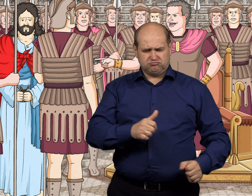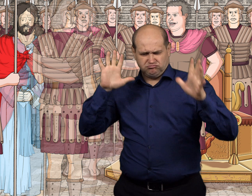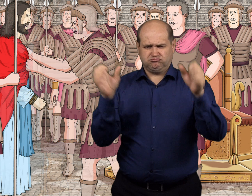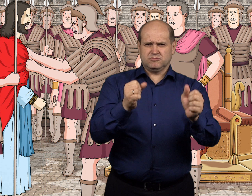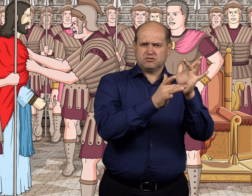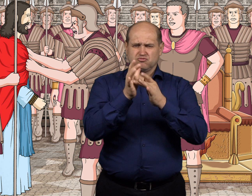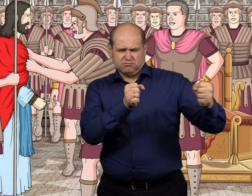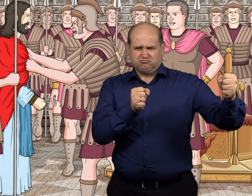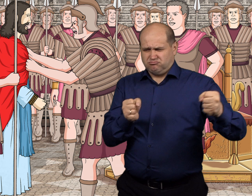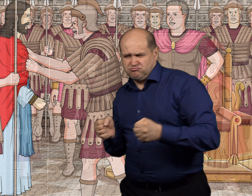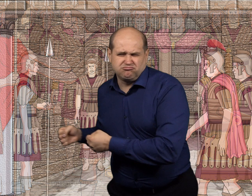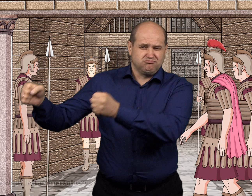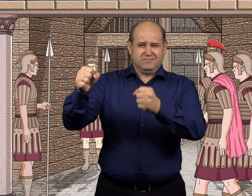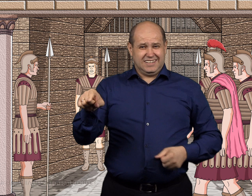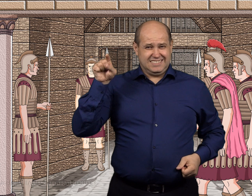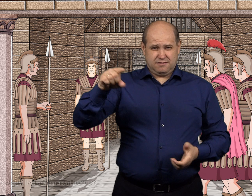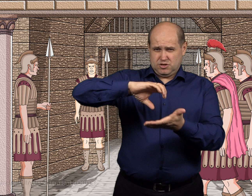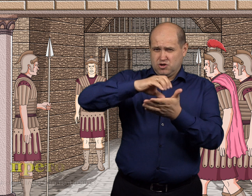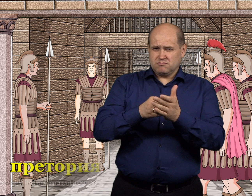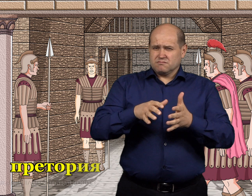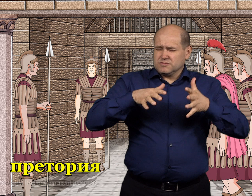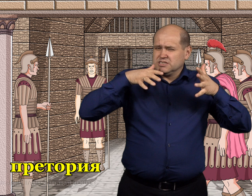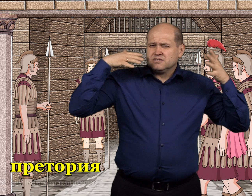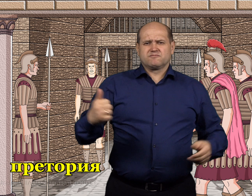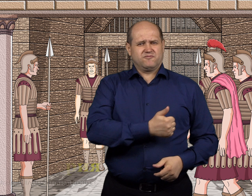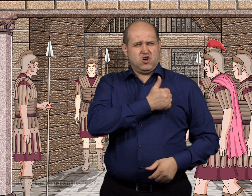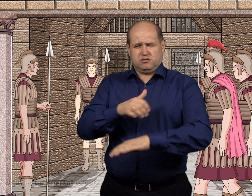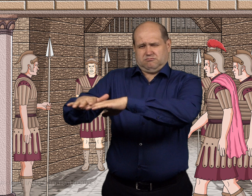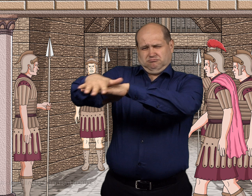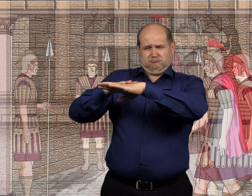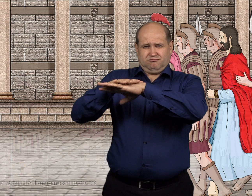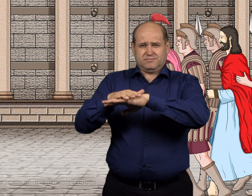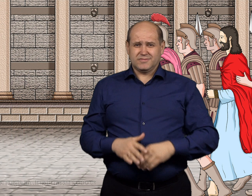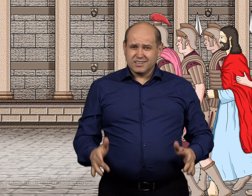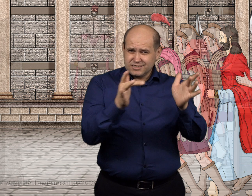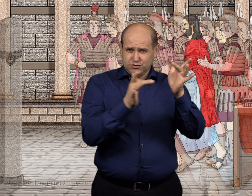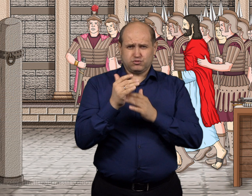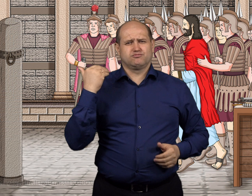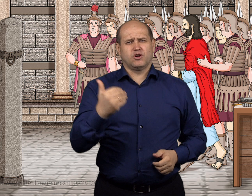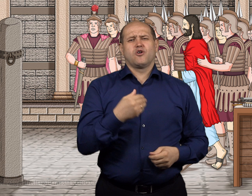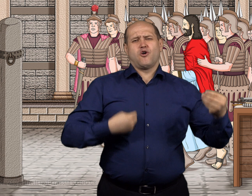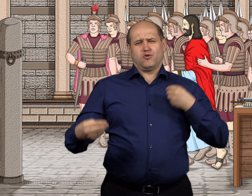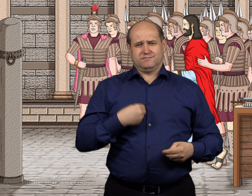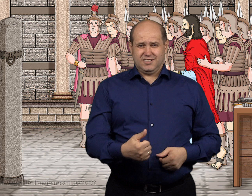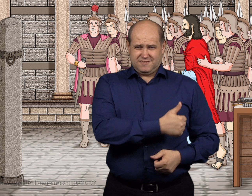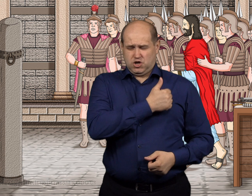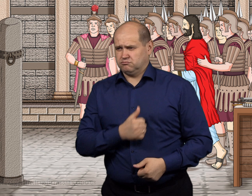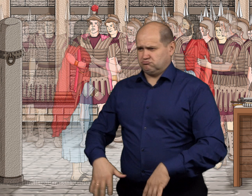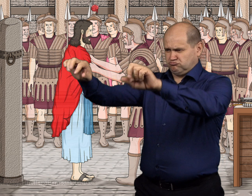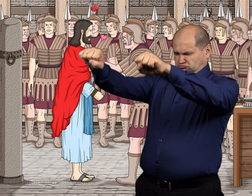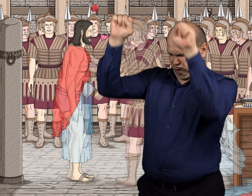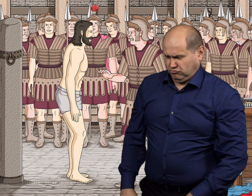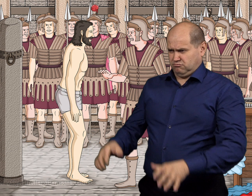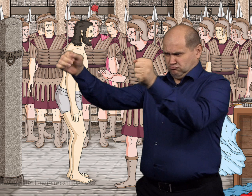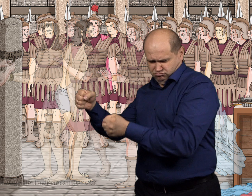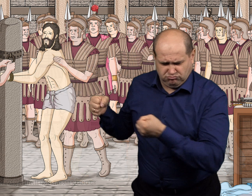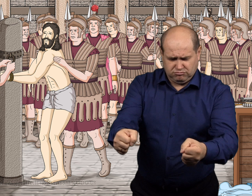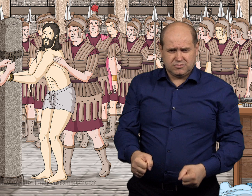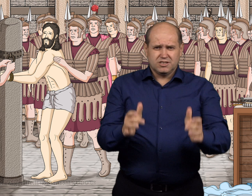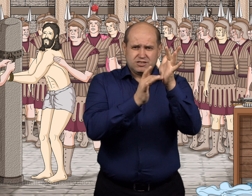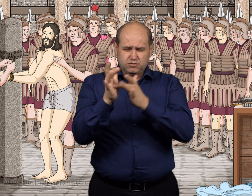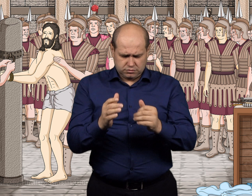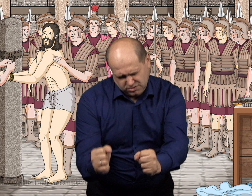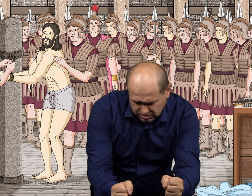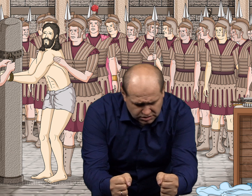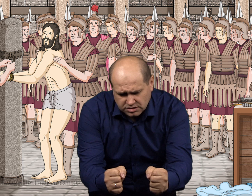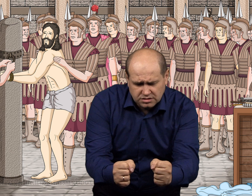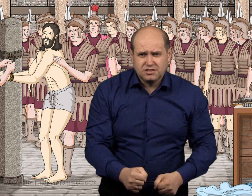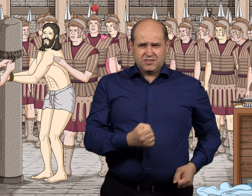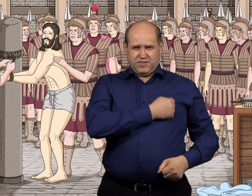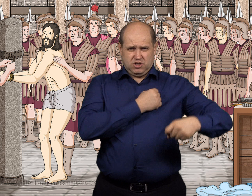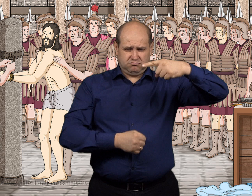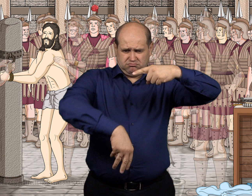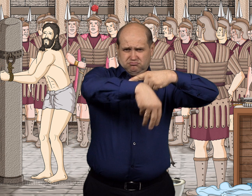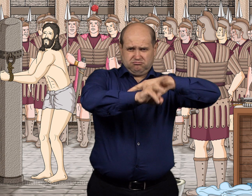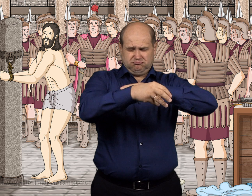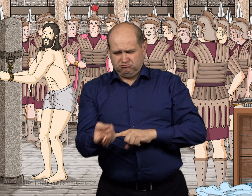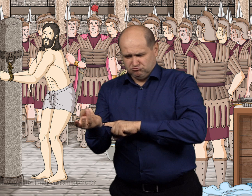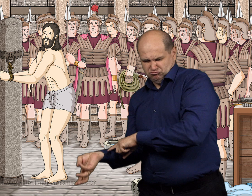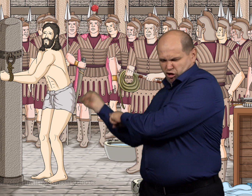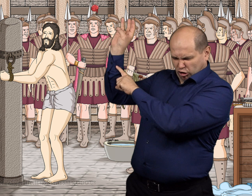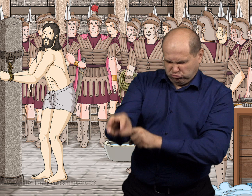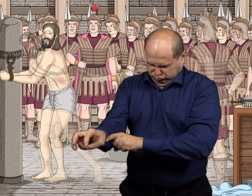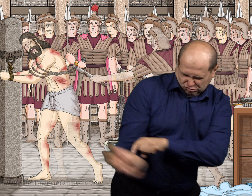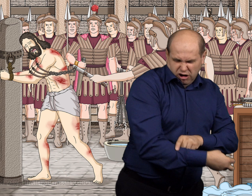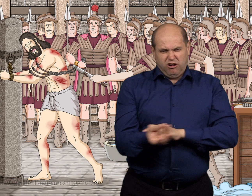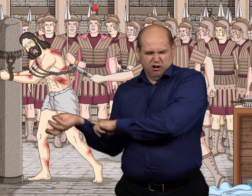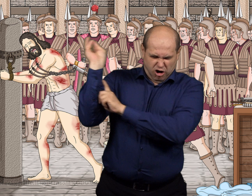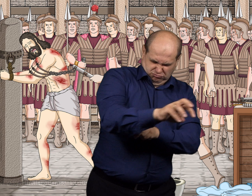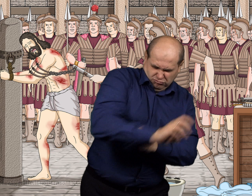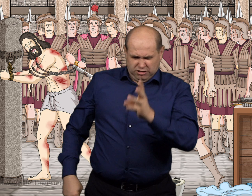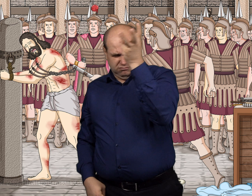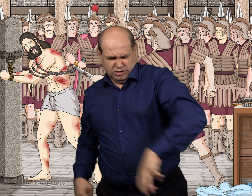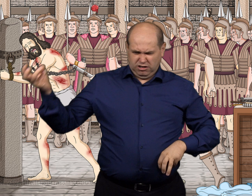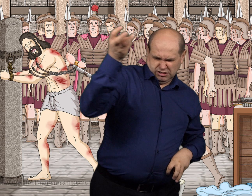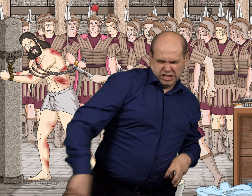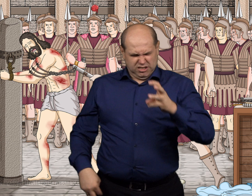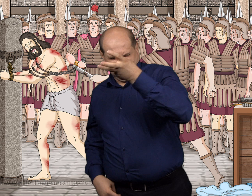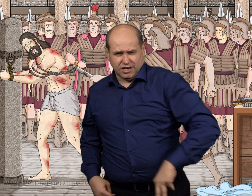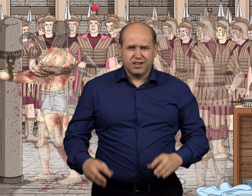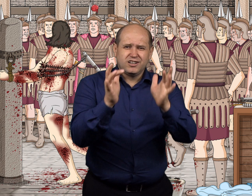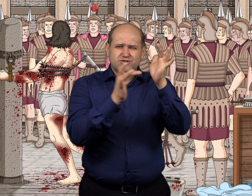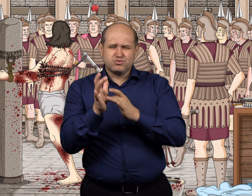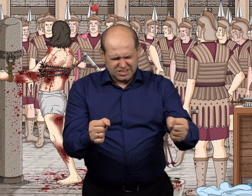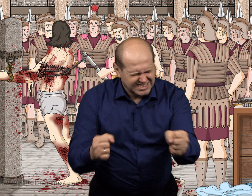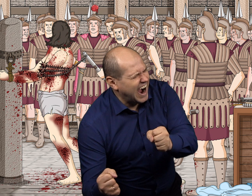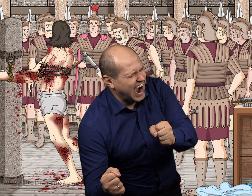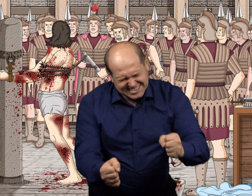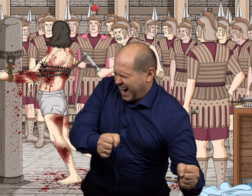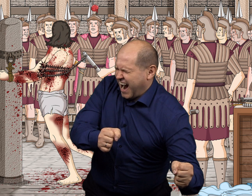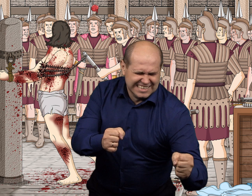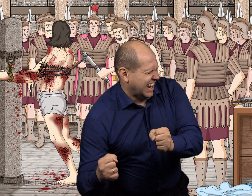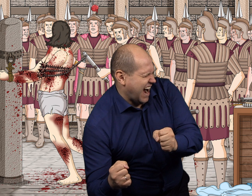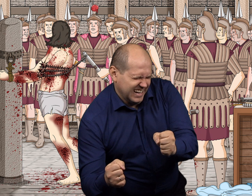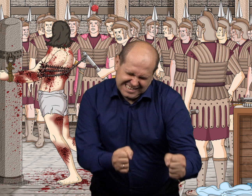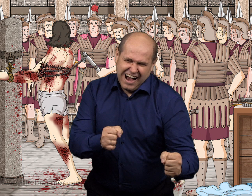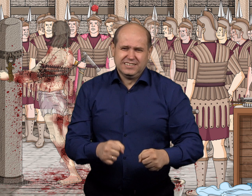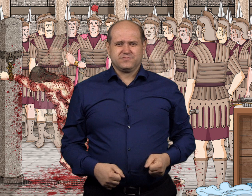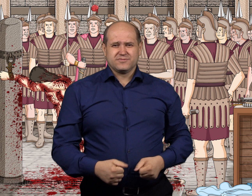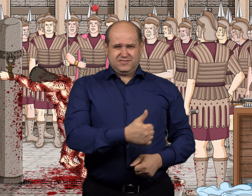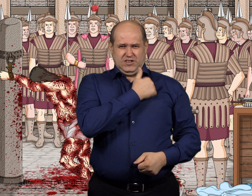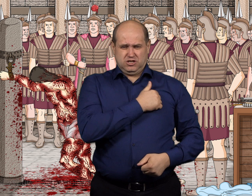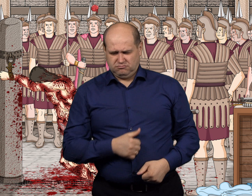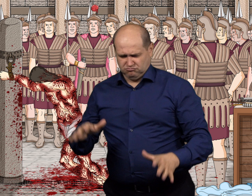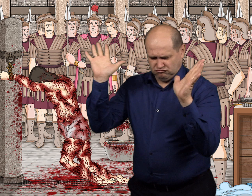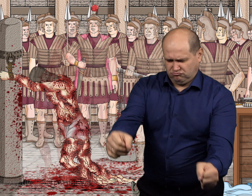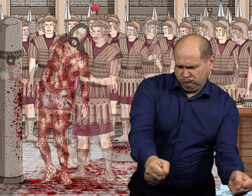Then the governor’s soldiers took Jesus into the Praetorium and gathered the whole company around Him.